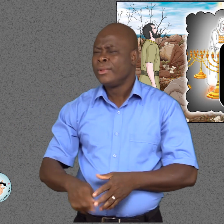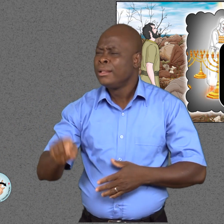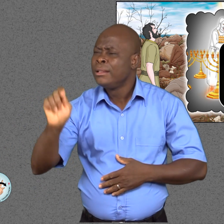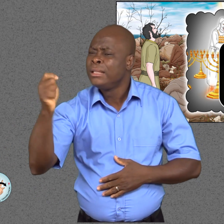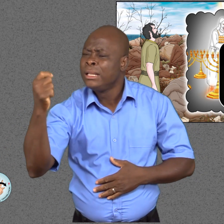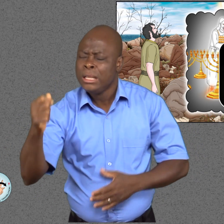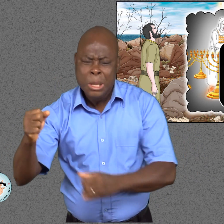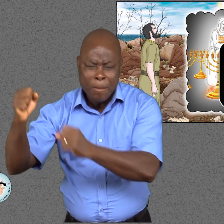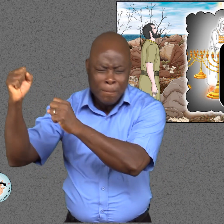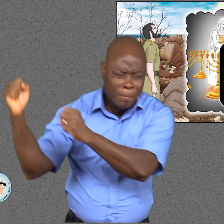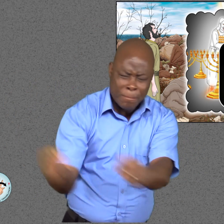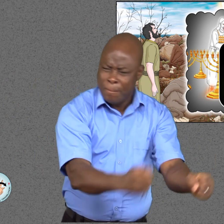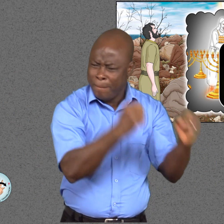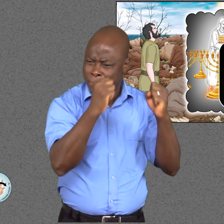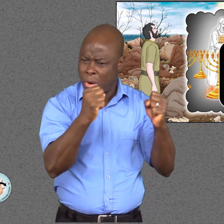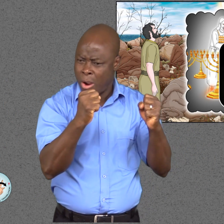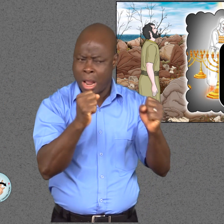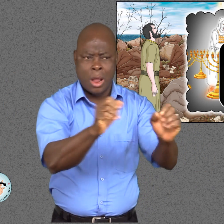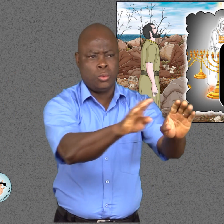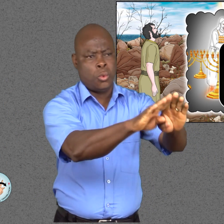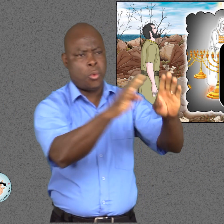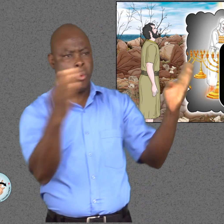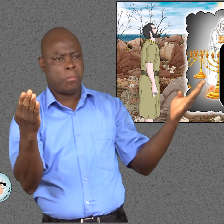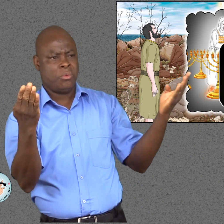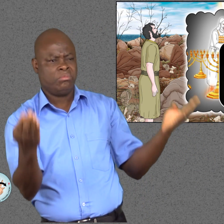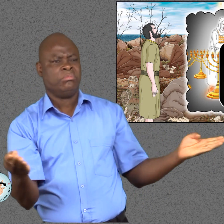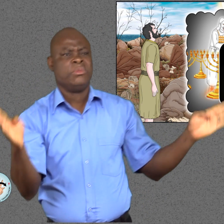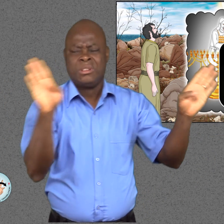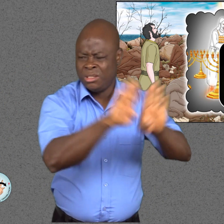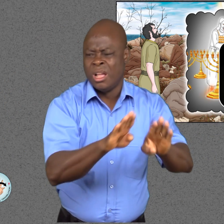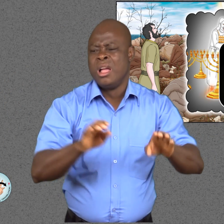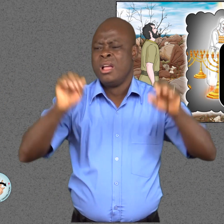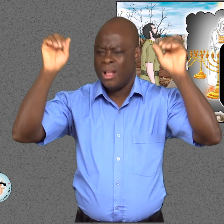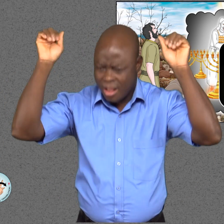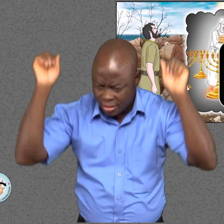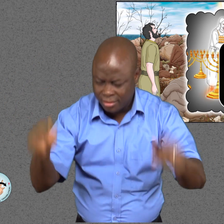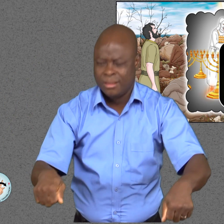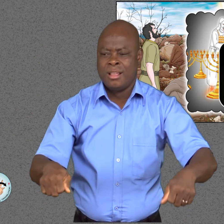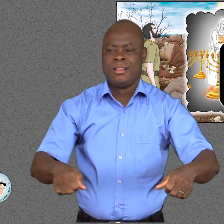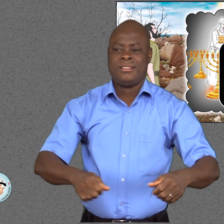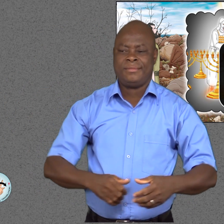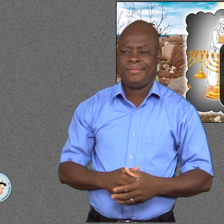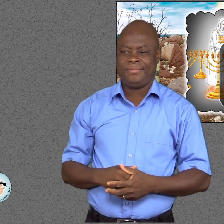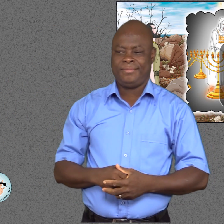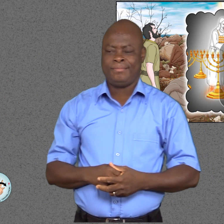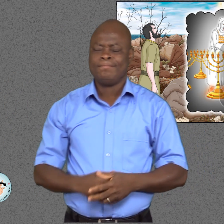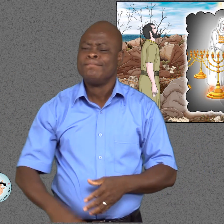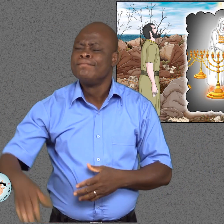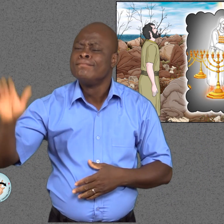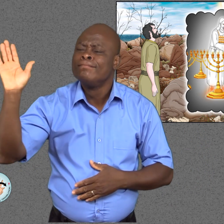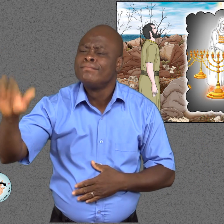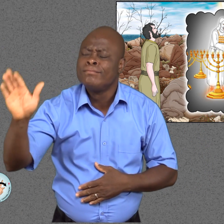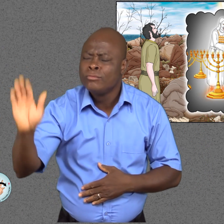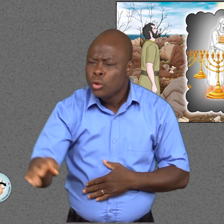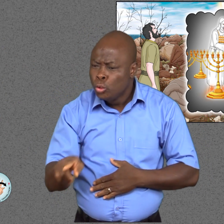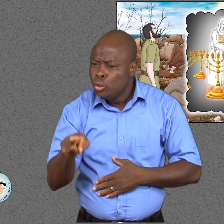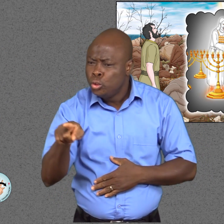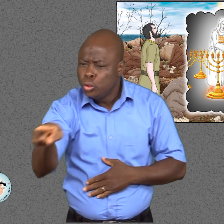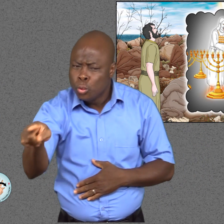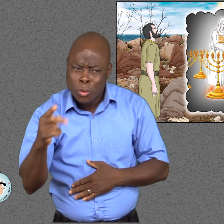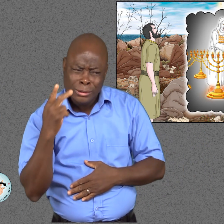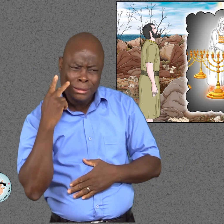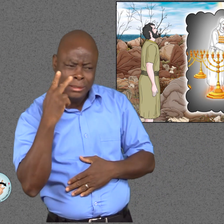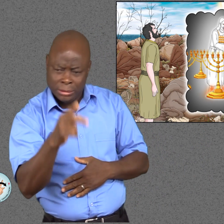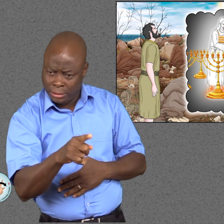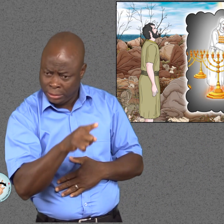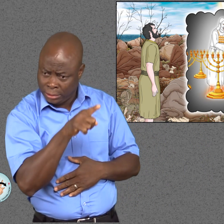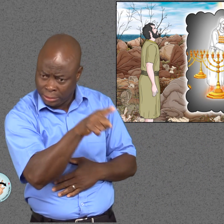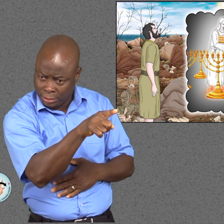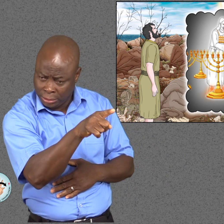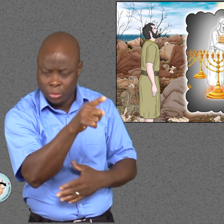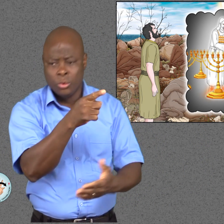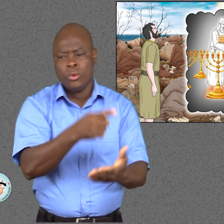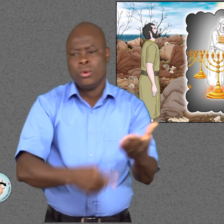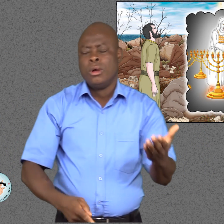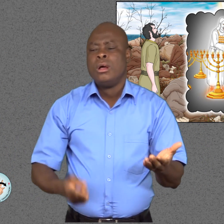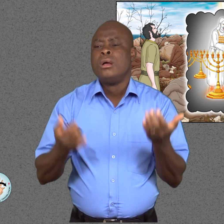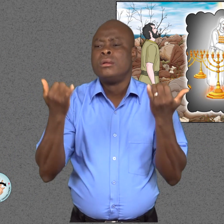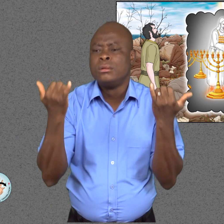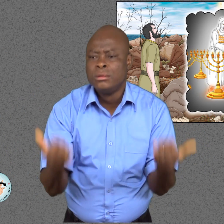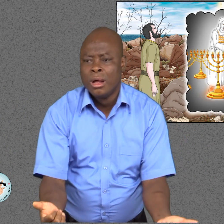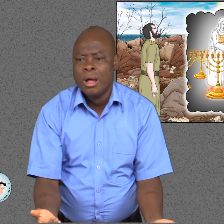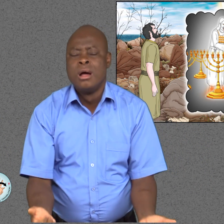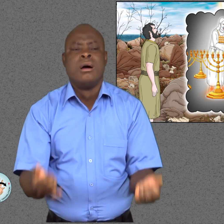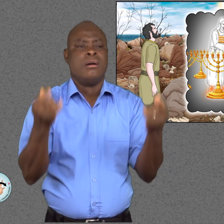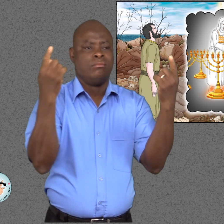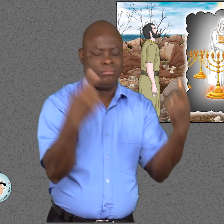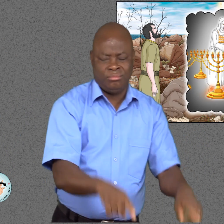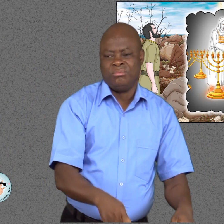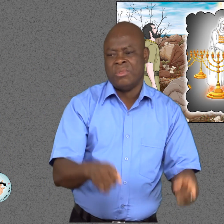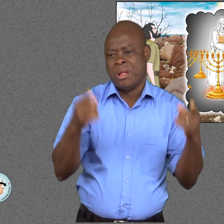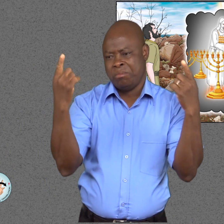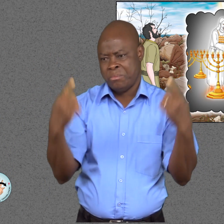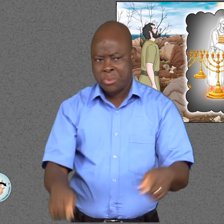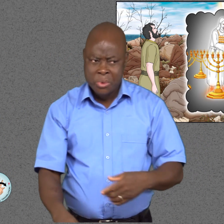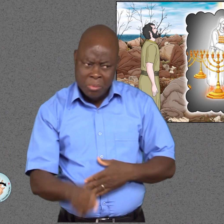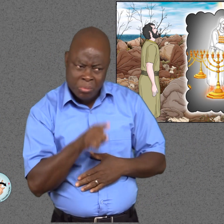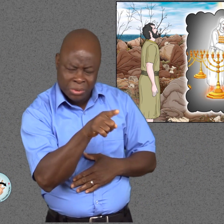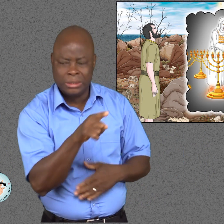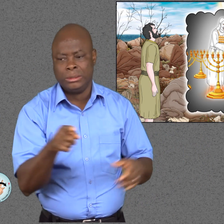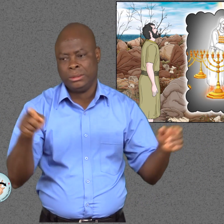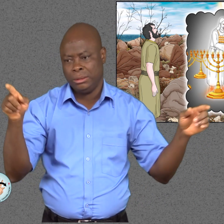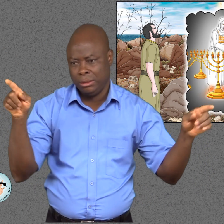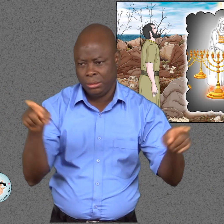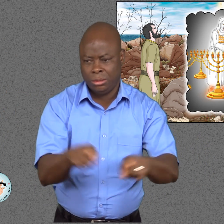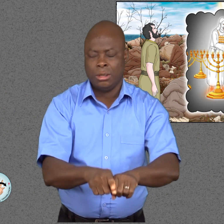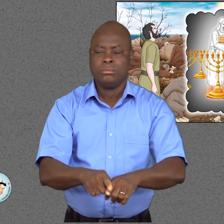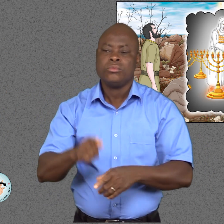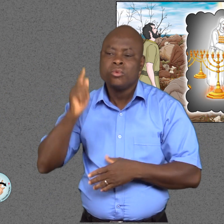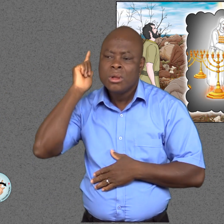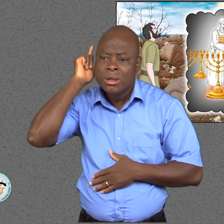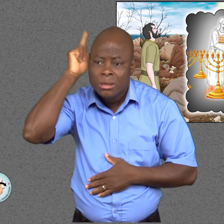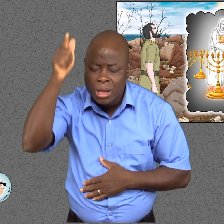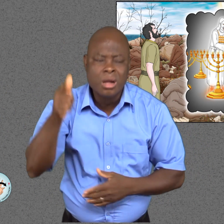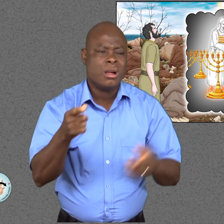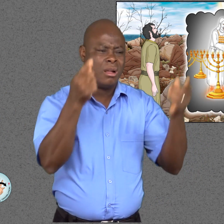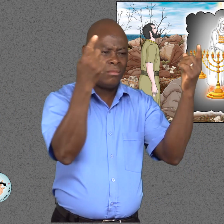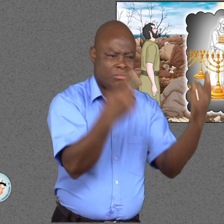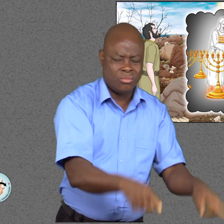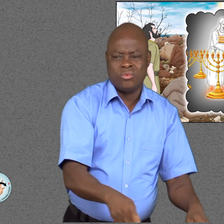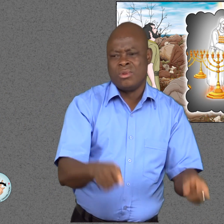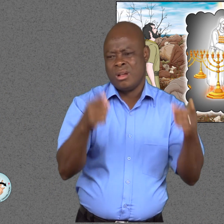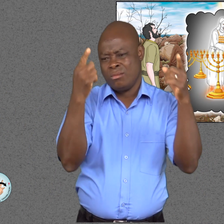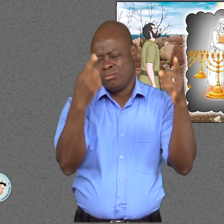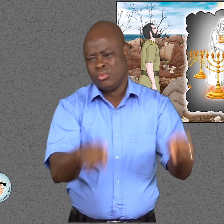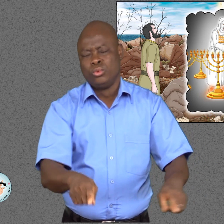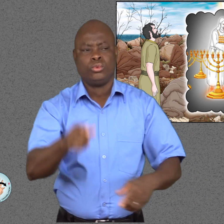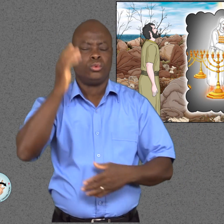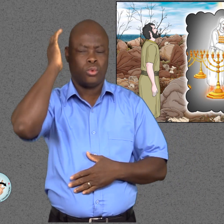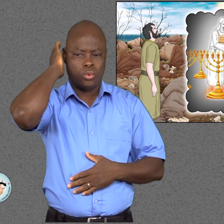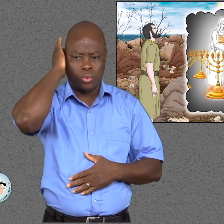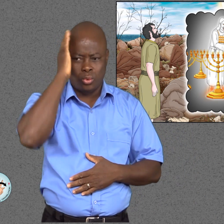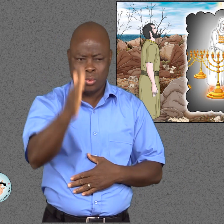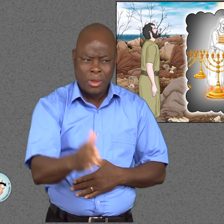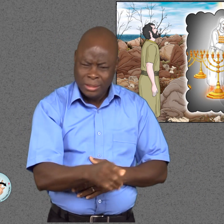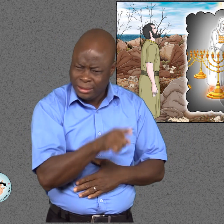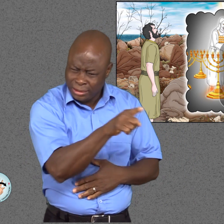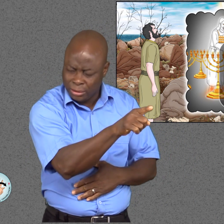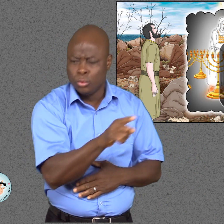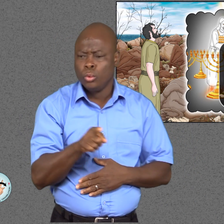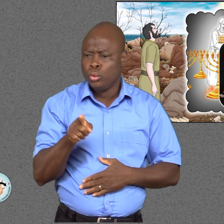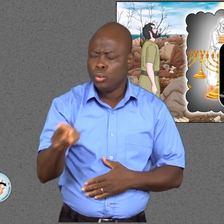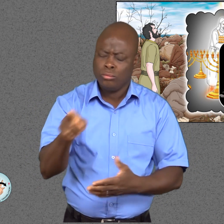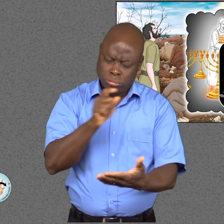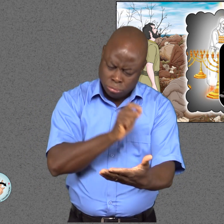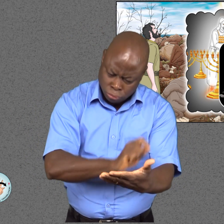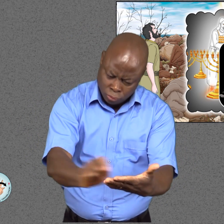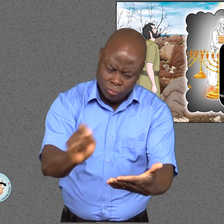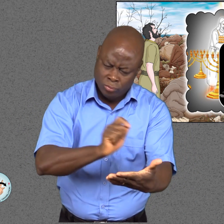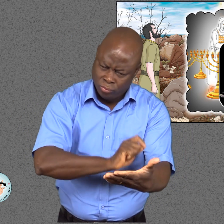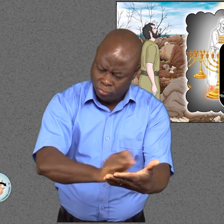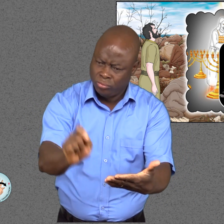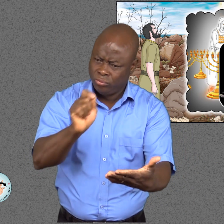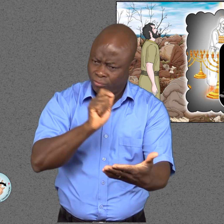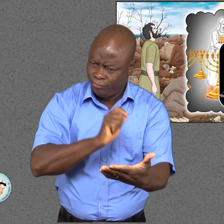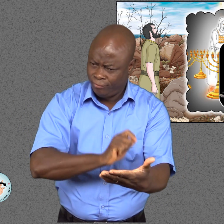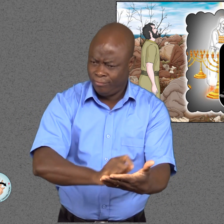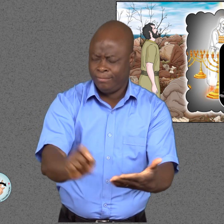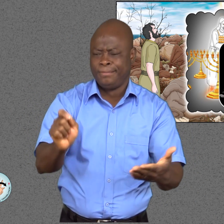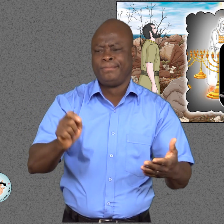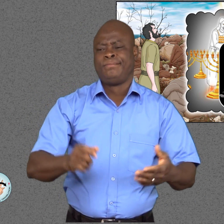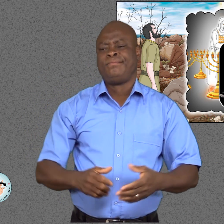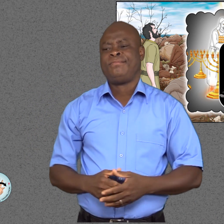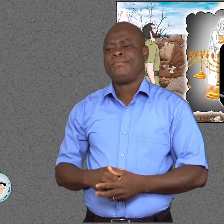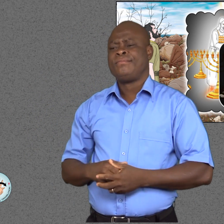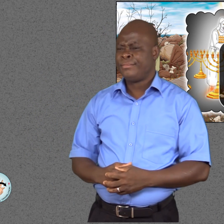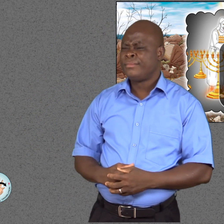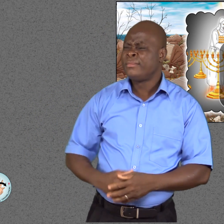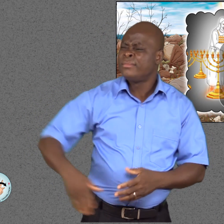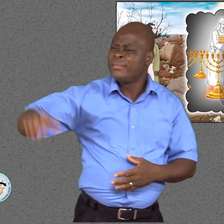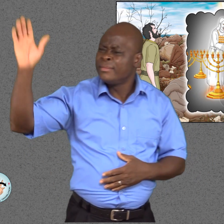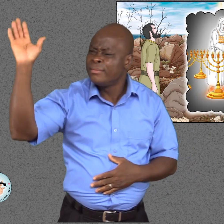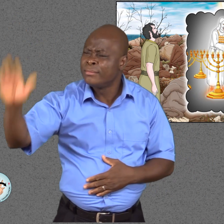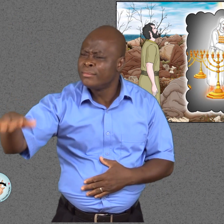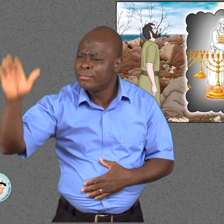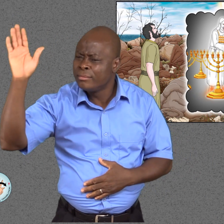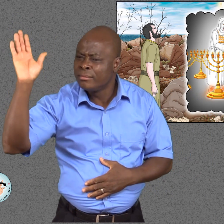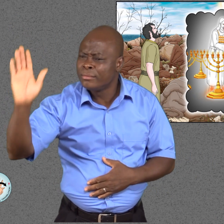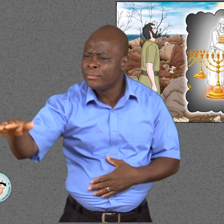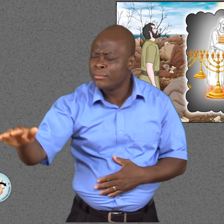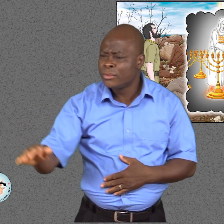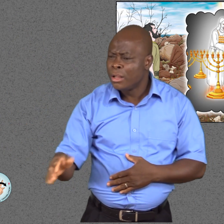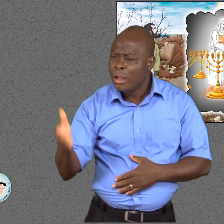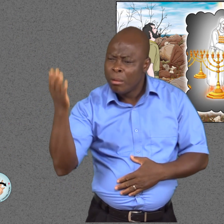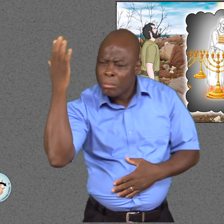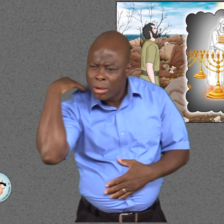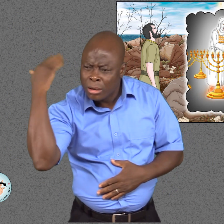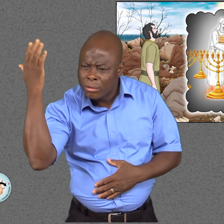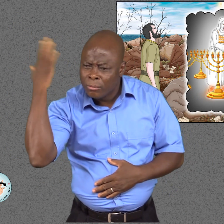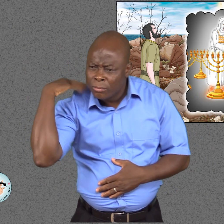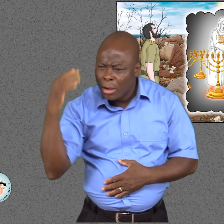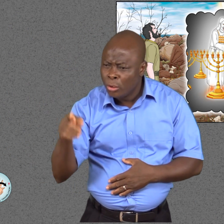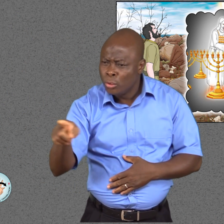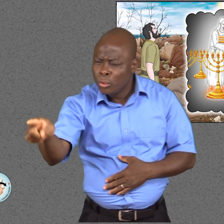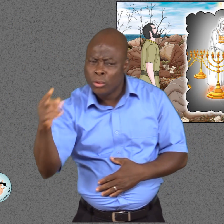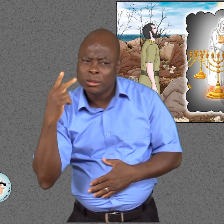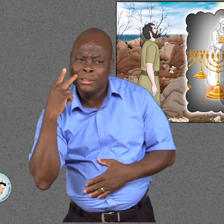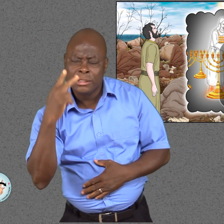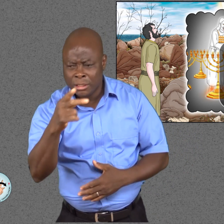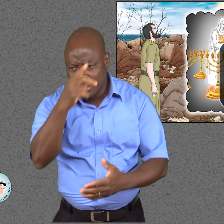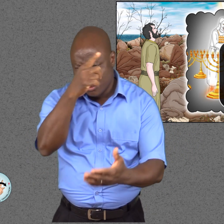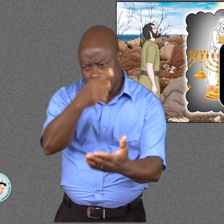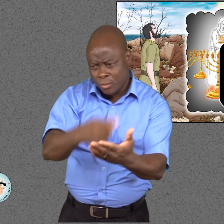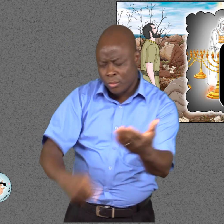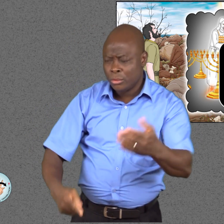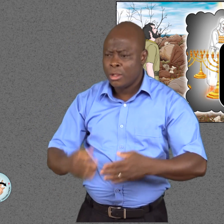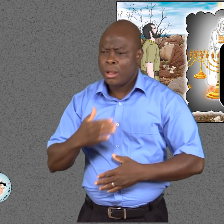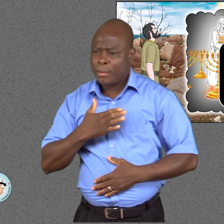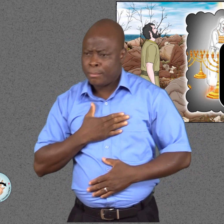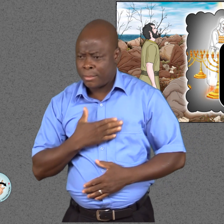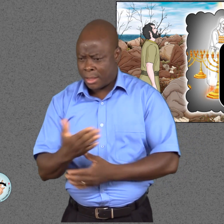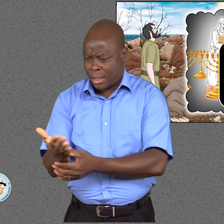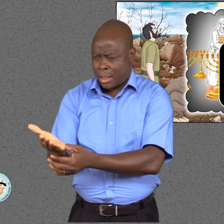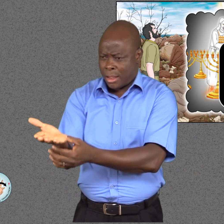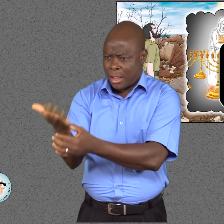Therefore write down the things you have seen, and the things that are, and the things that will happen after this.